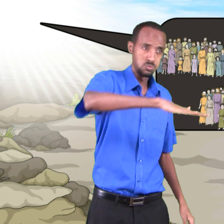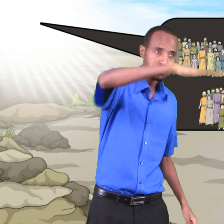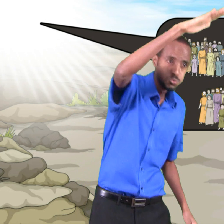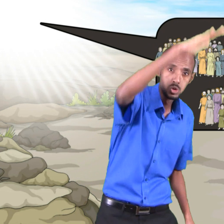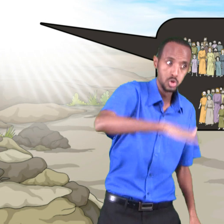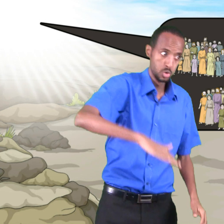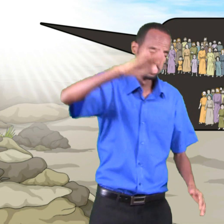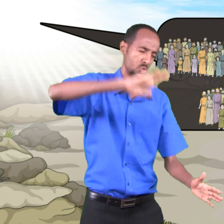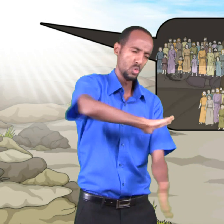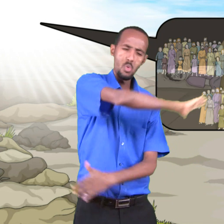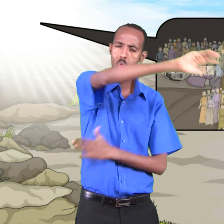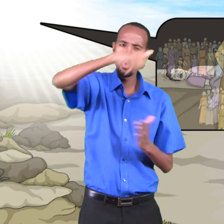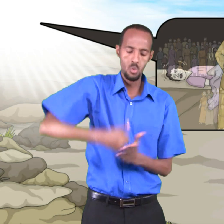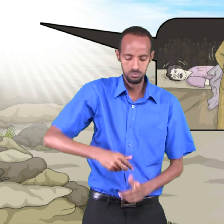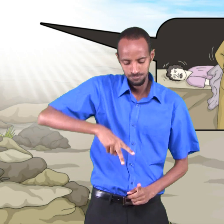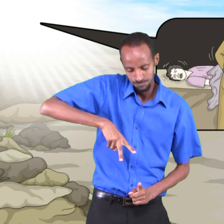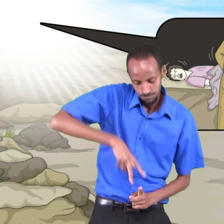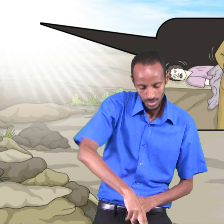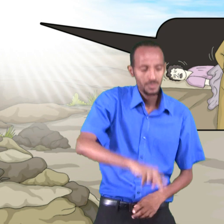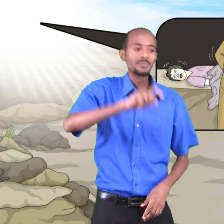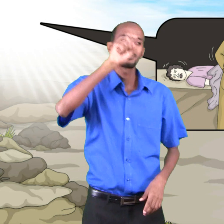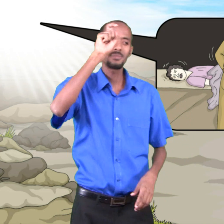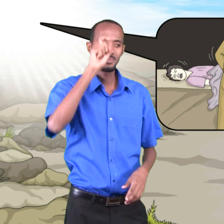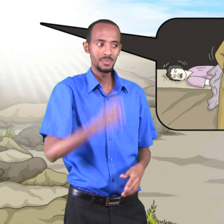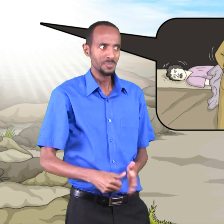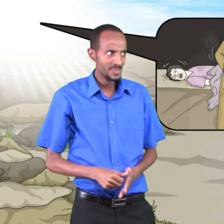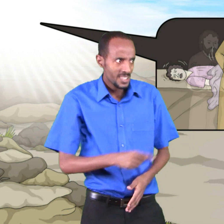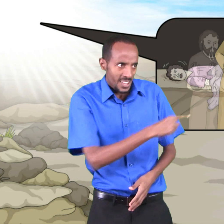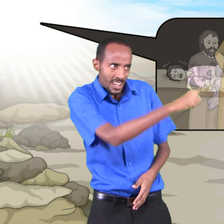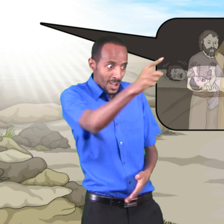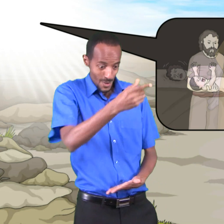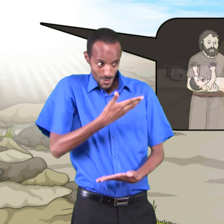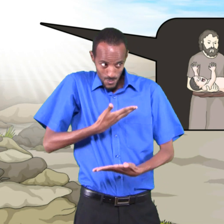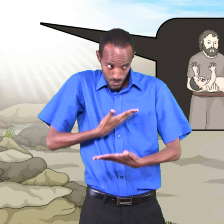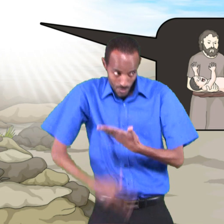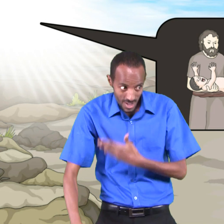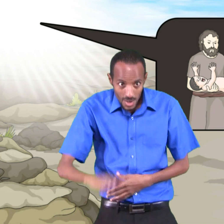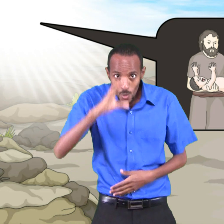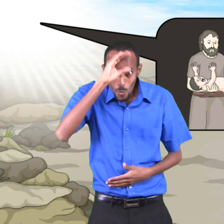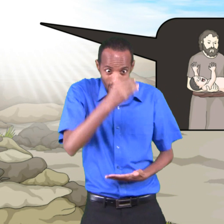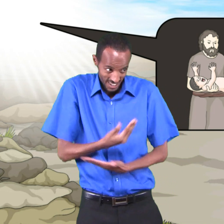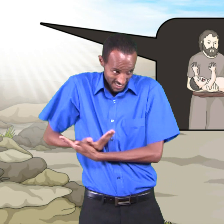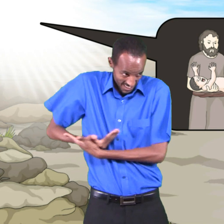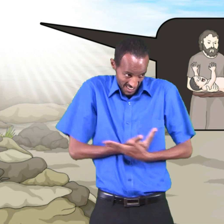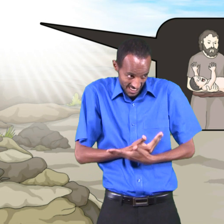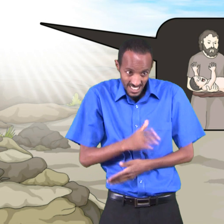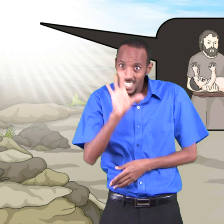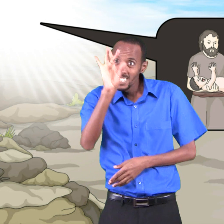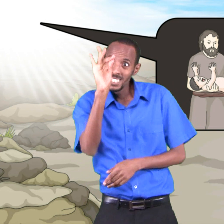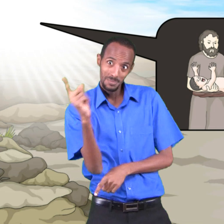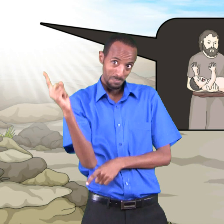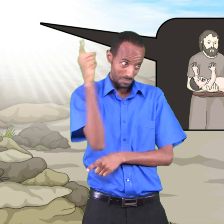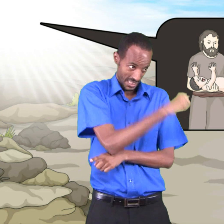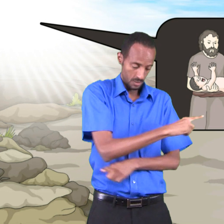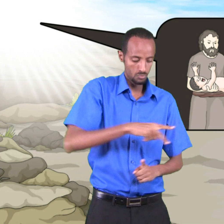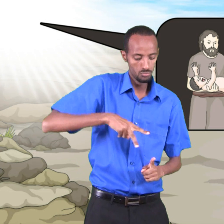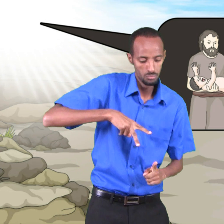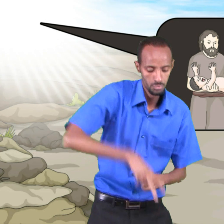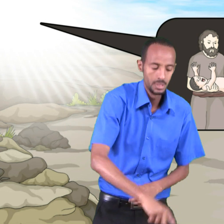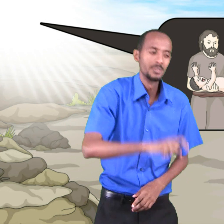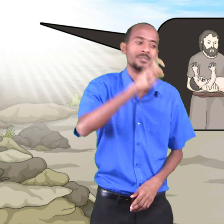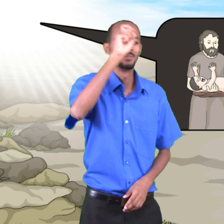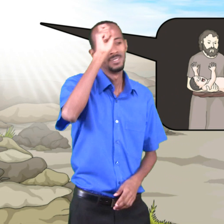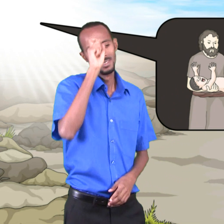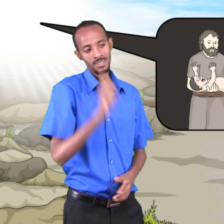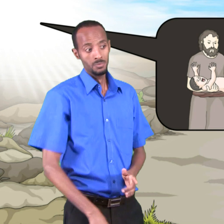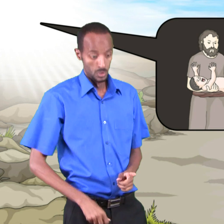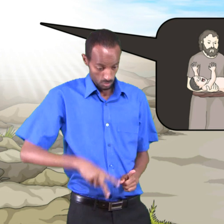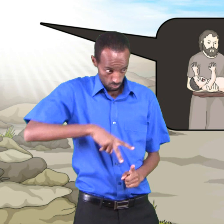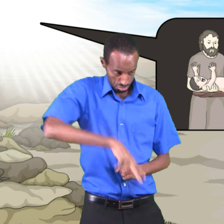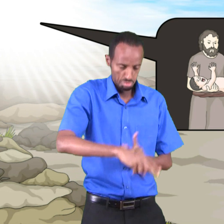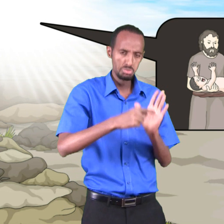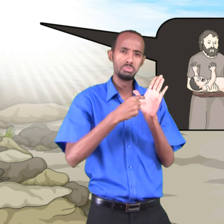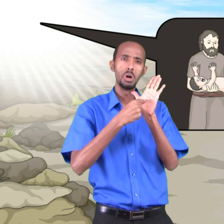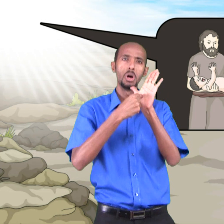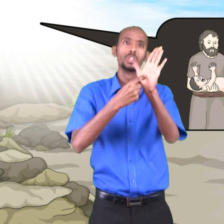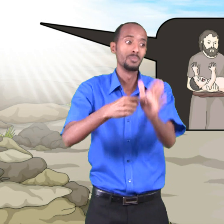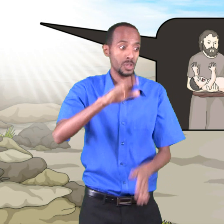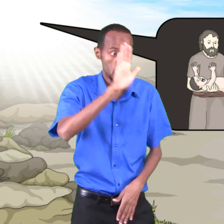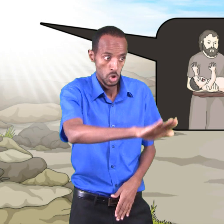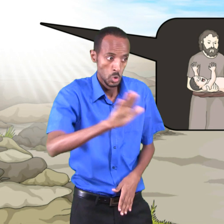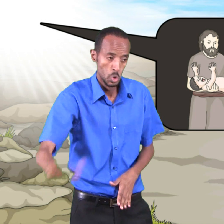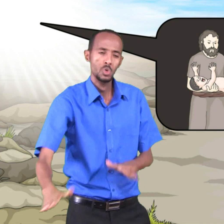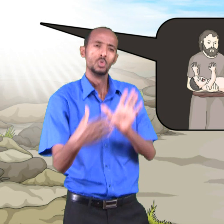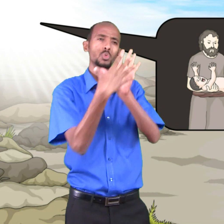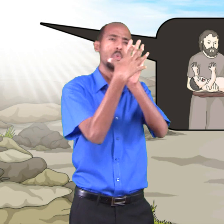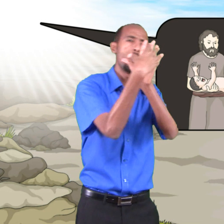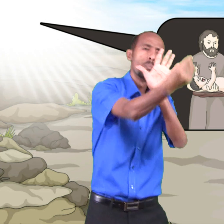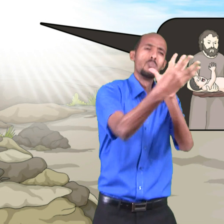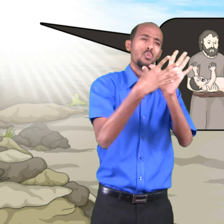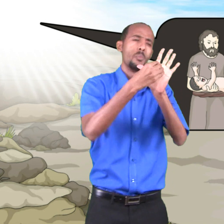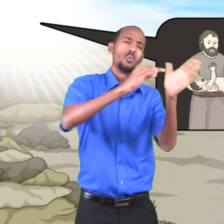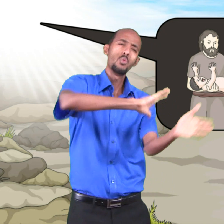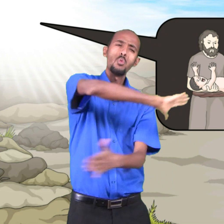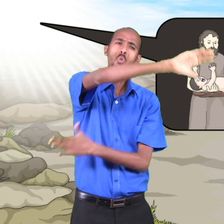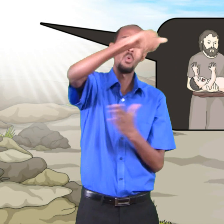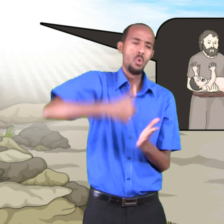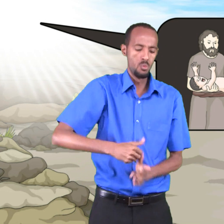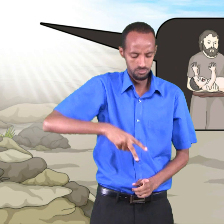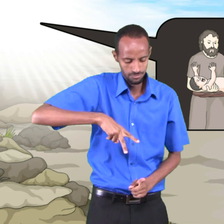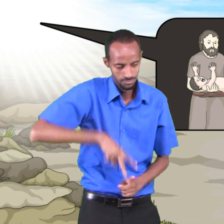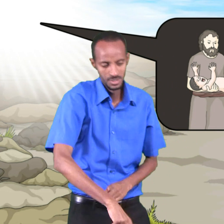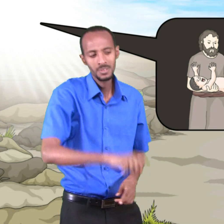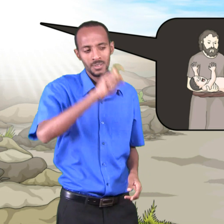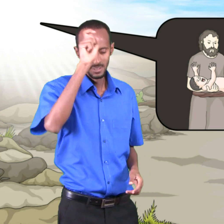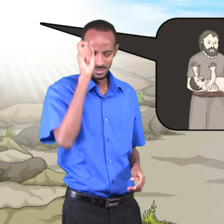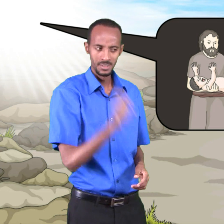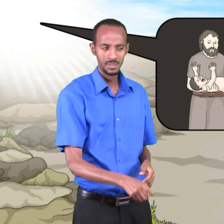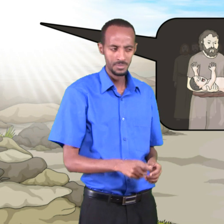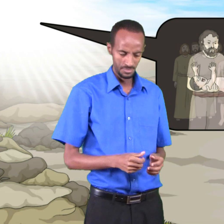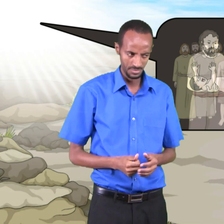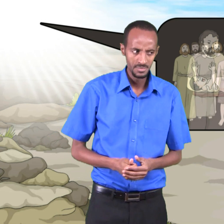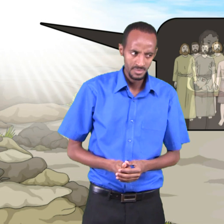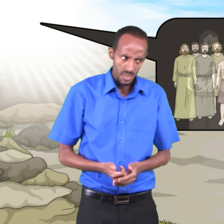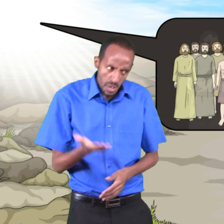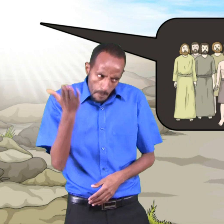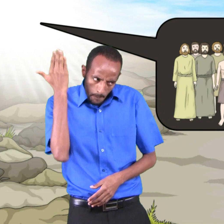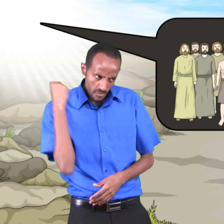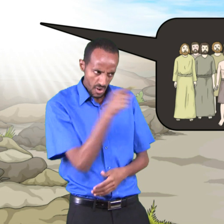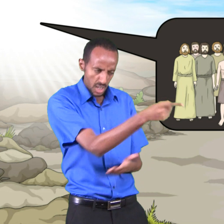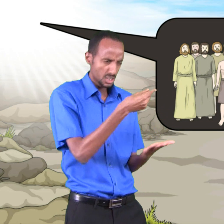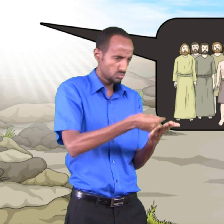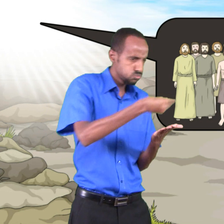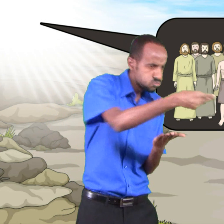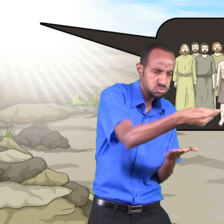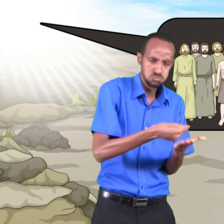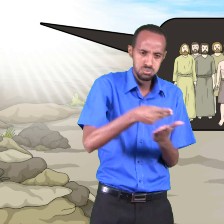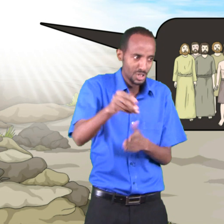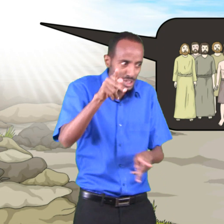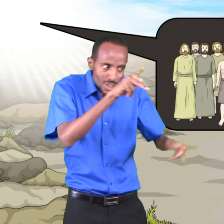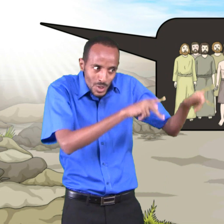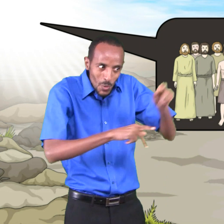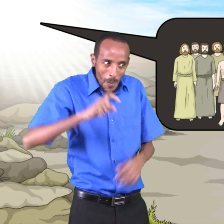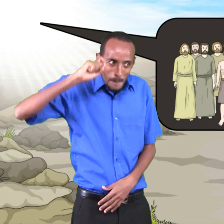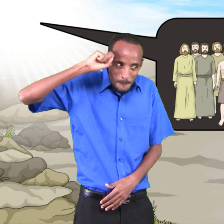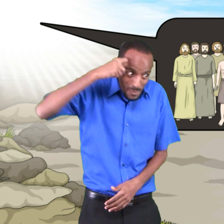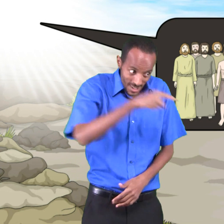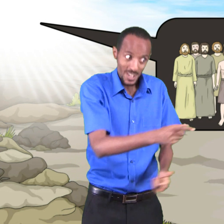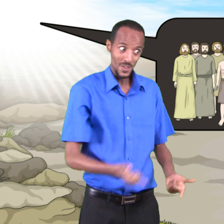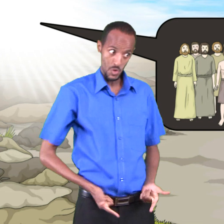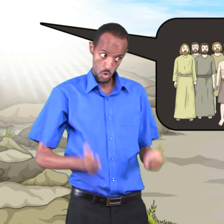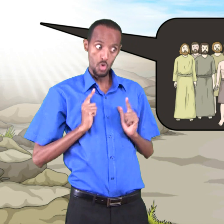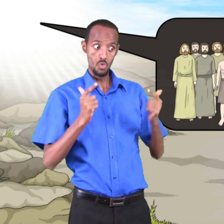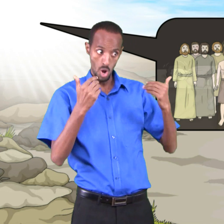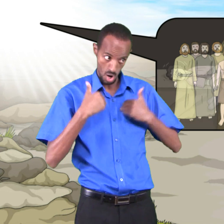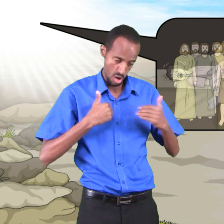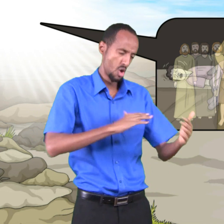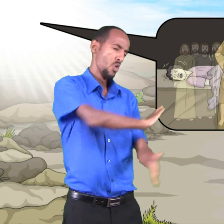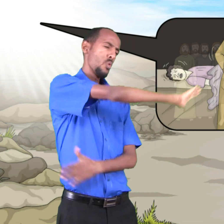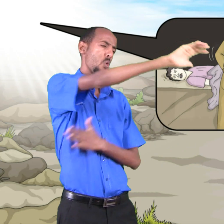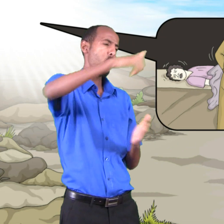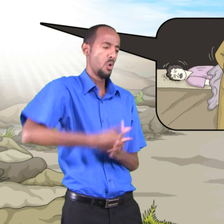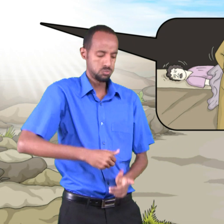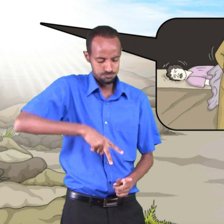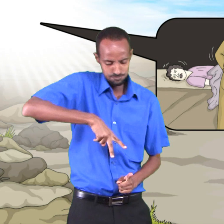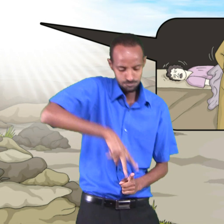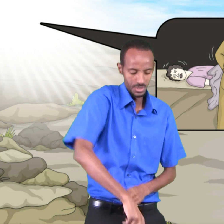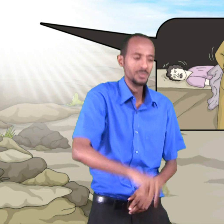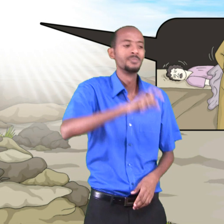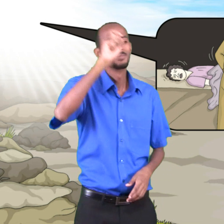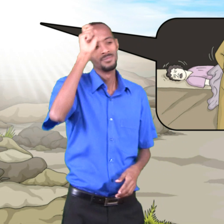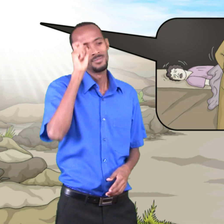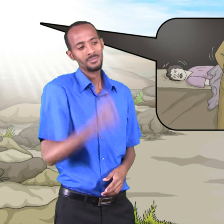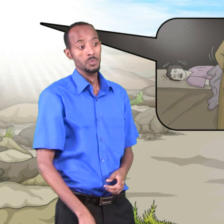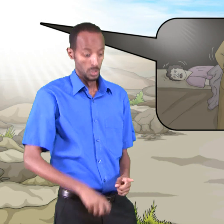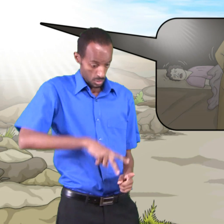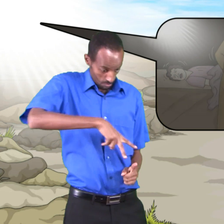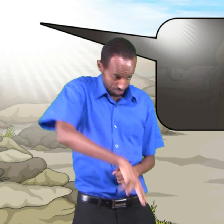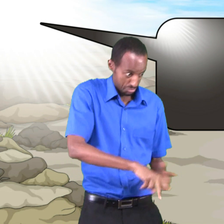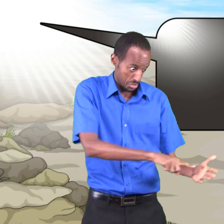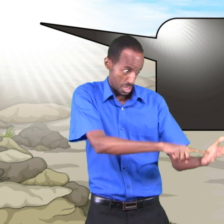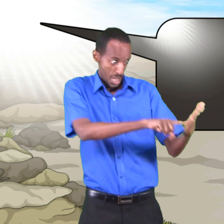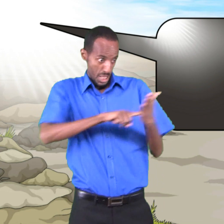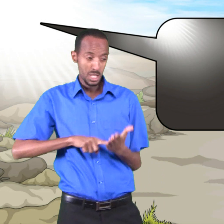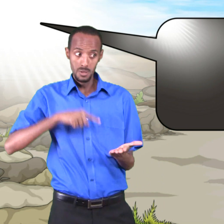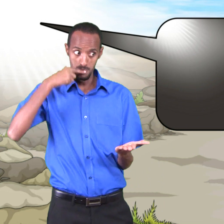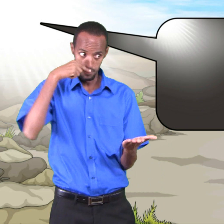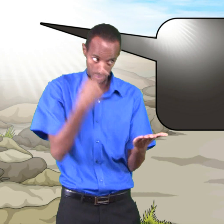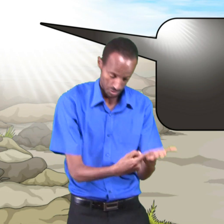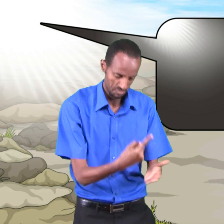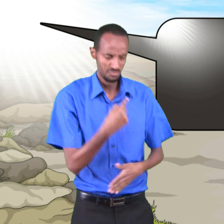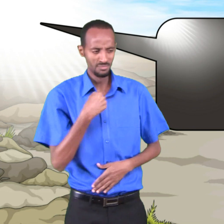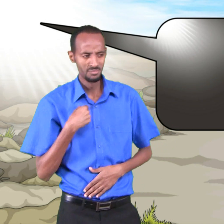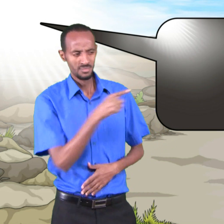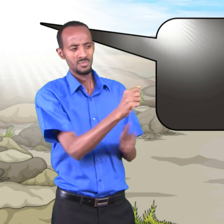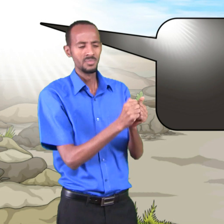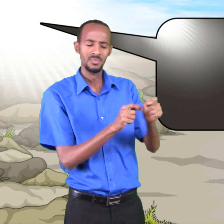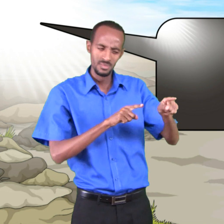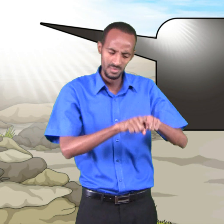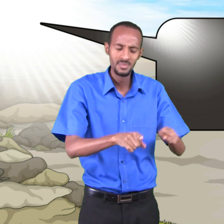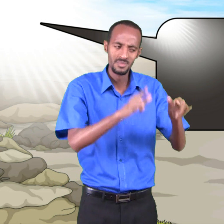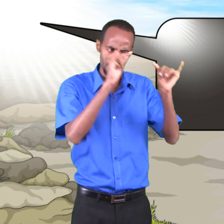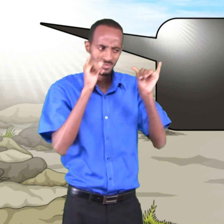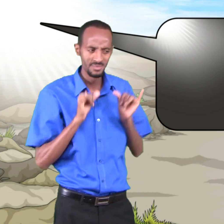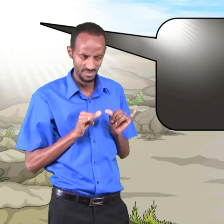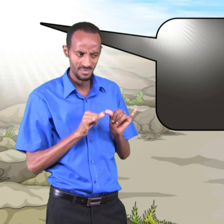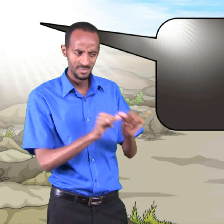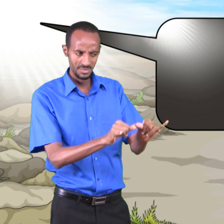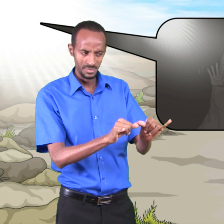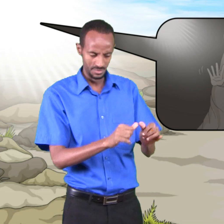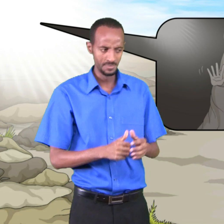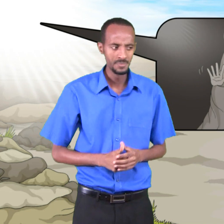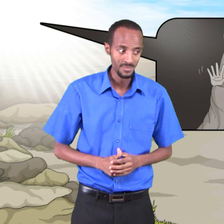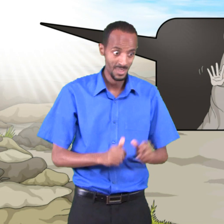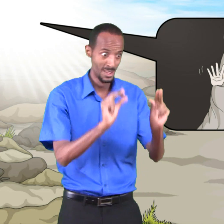Generation after generation, every male must be circumcised when he is eight days old, including those born in your household and those purchased from a foreigner—even those who are not your offspring. Whether they are born in your household or purchased, they must be circumcised.